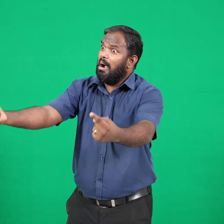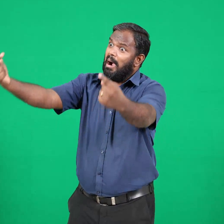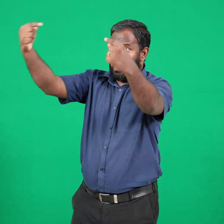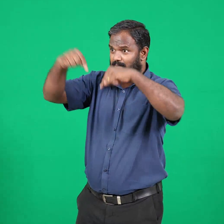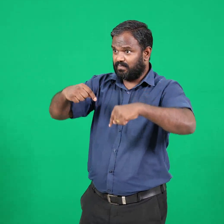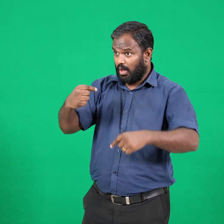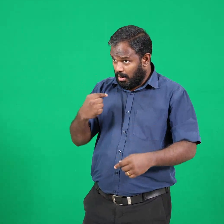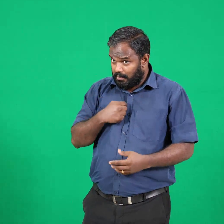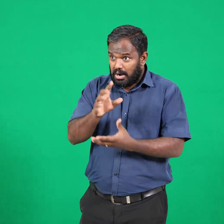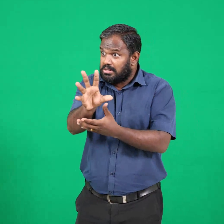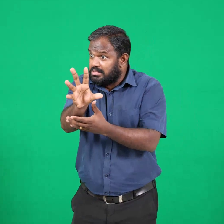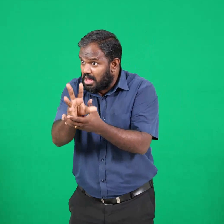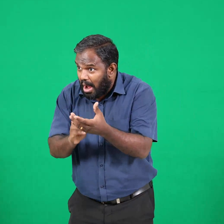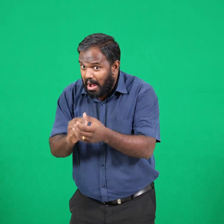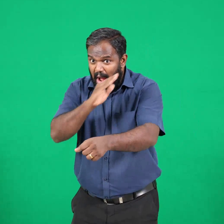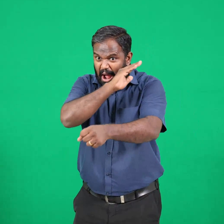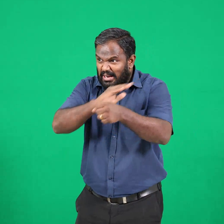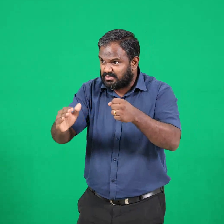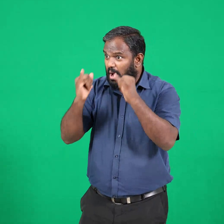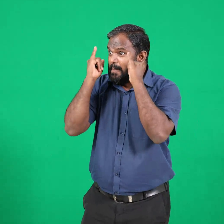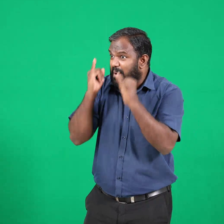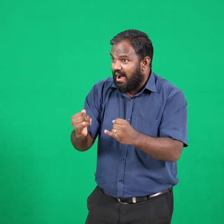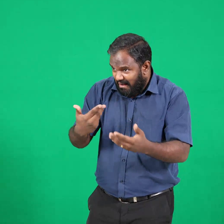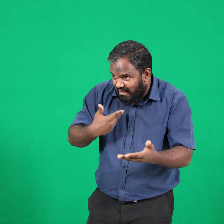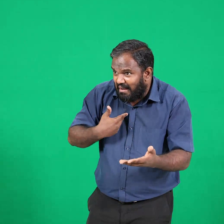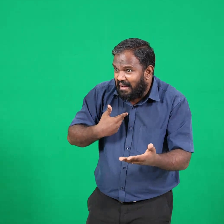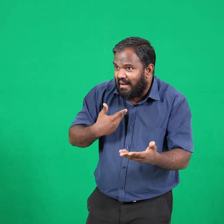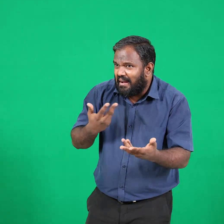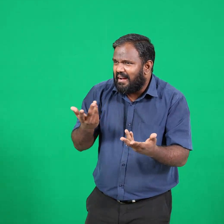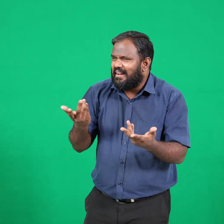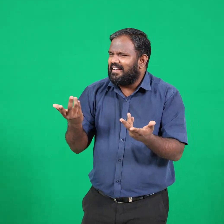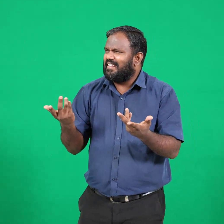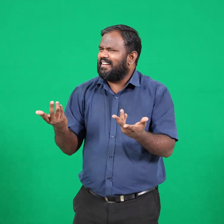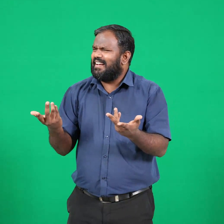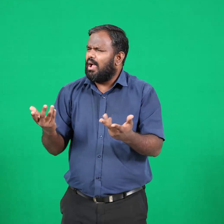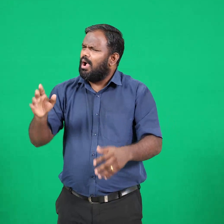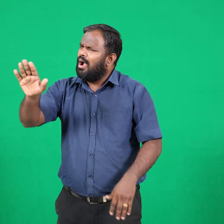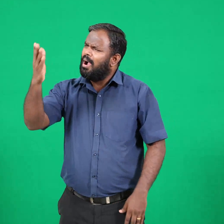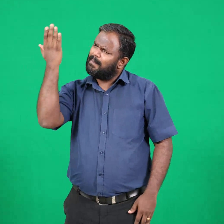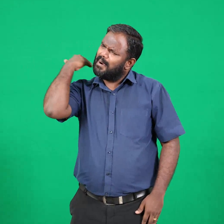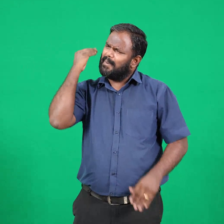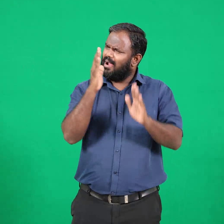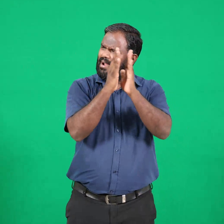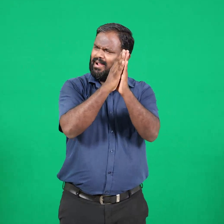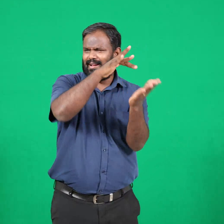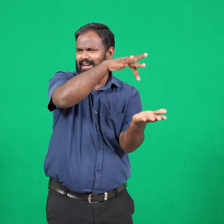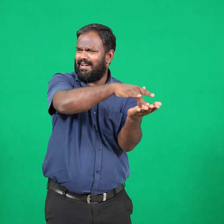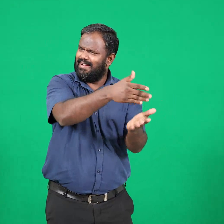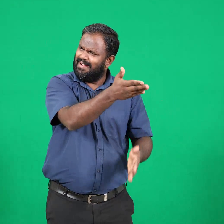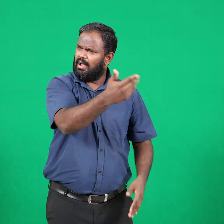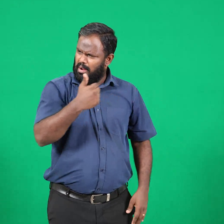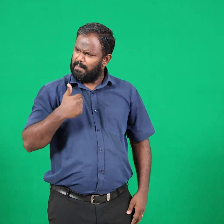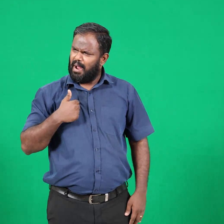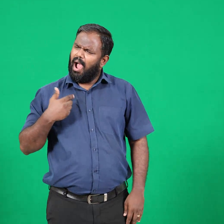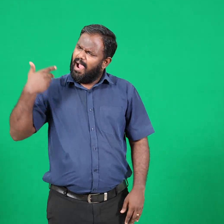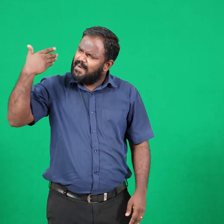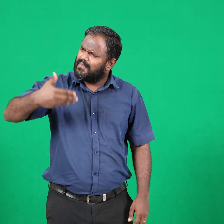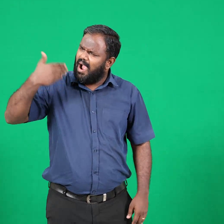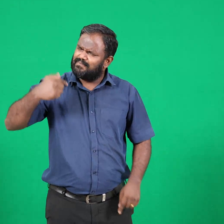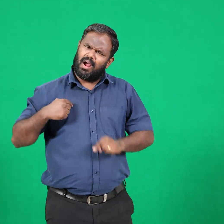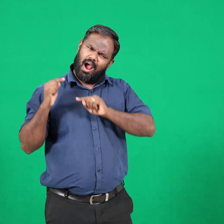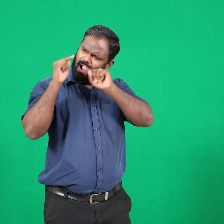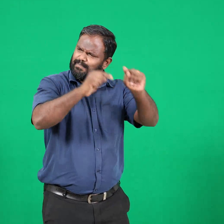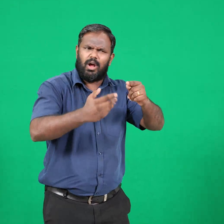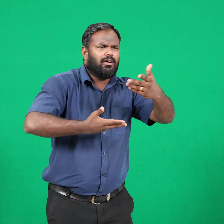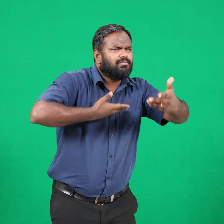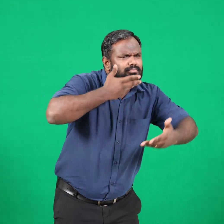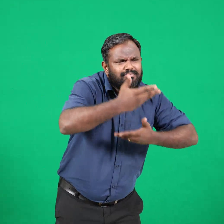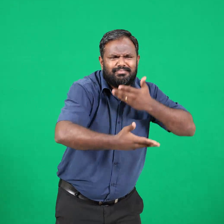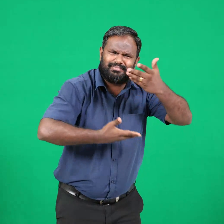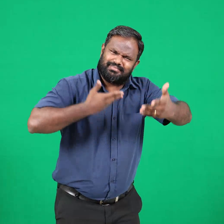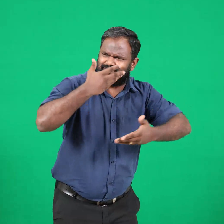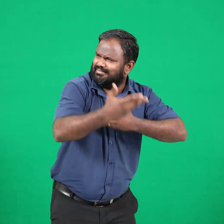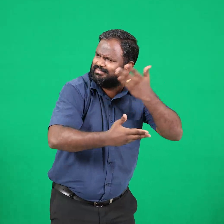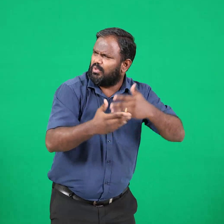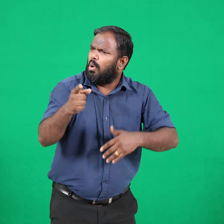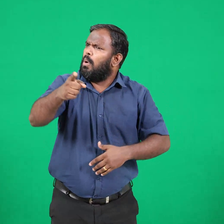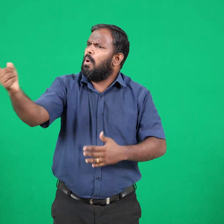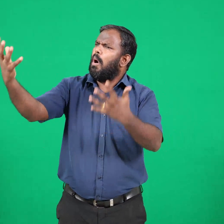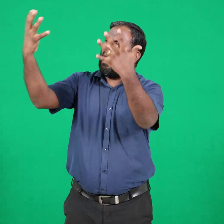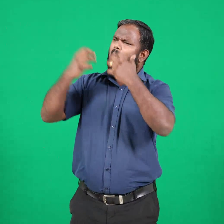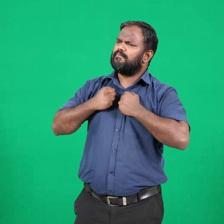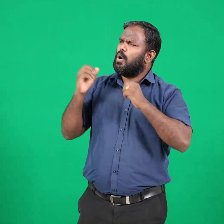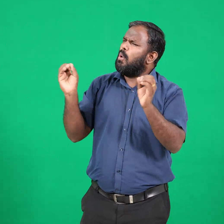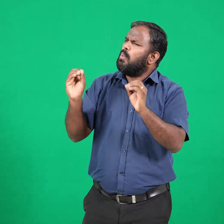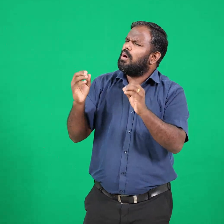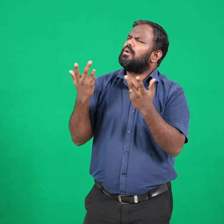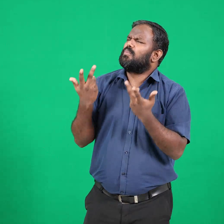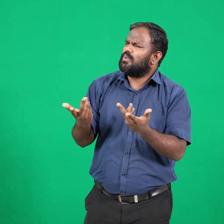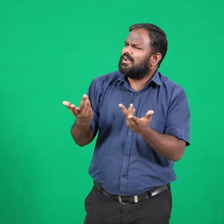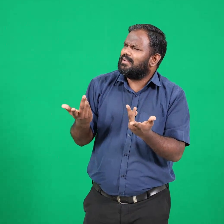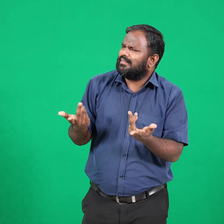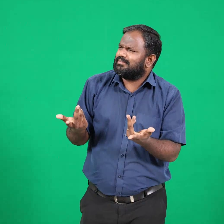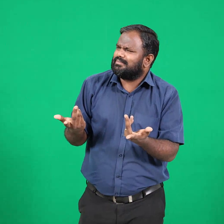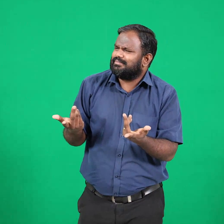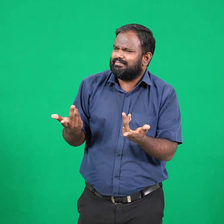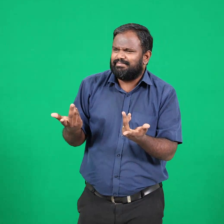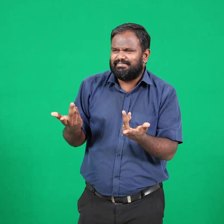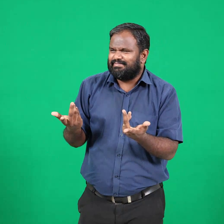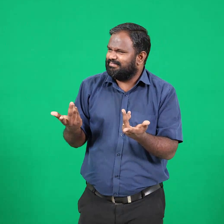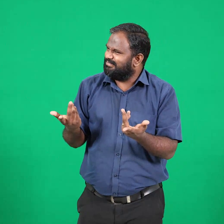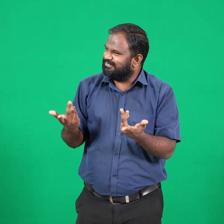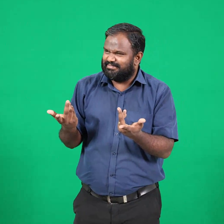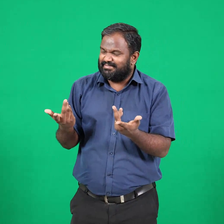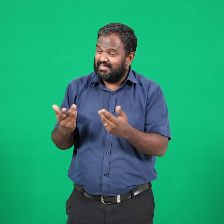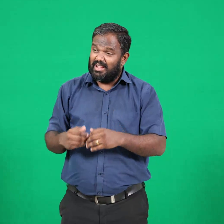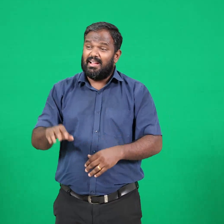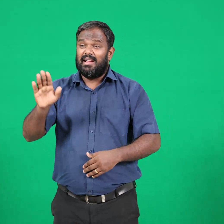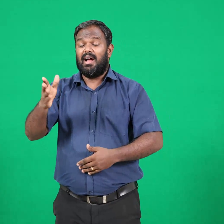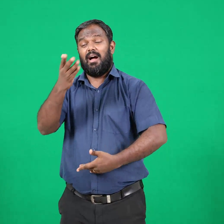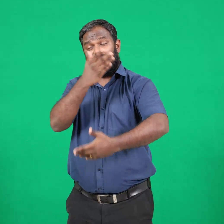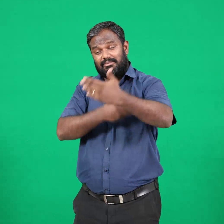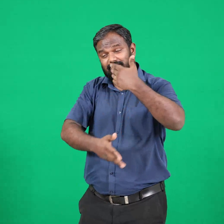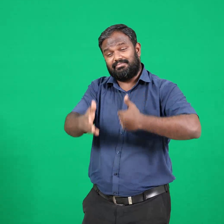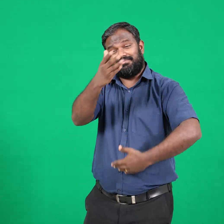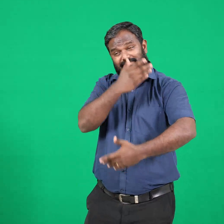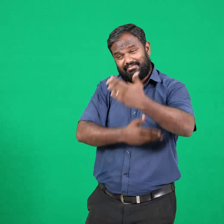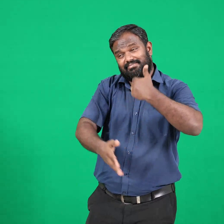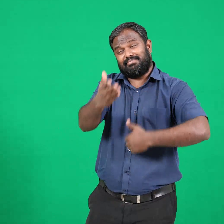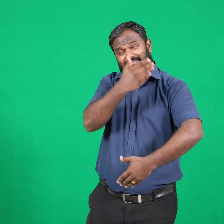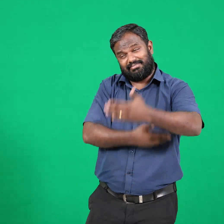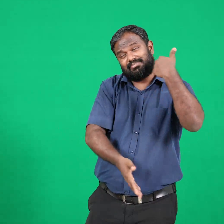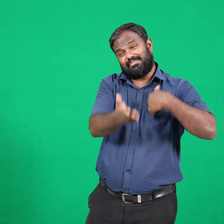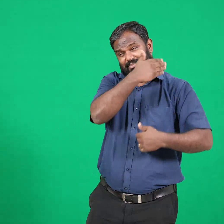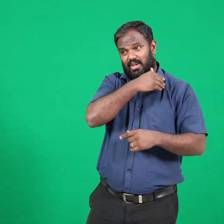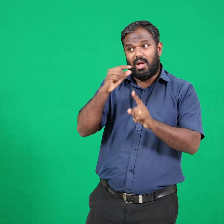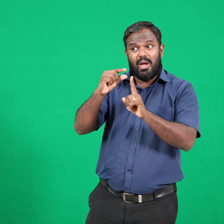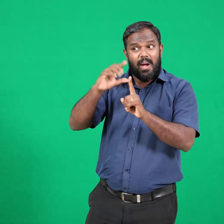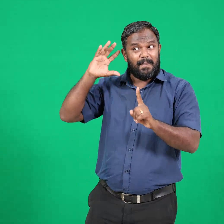Every day I sat teaching in the temple courts, and you did not arrest Me.